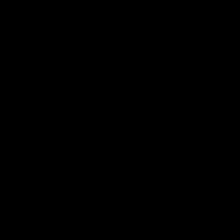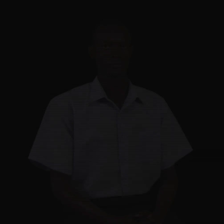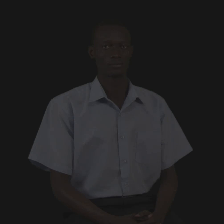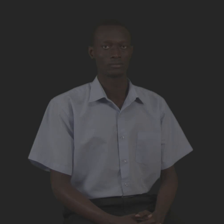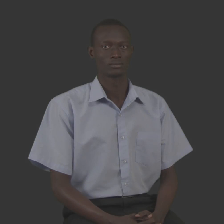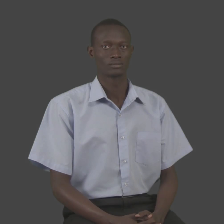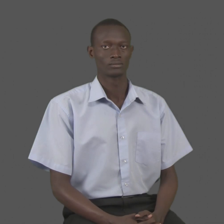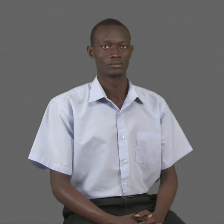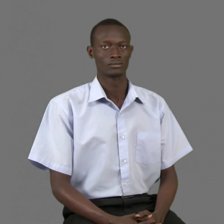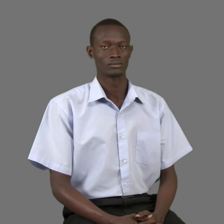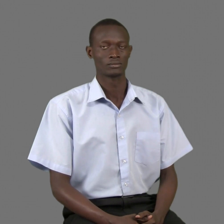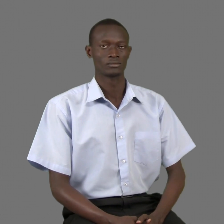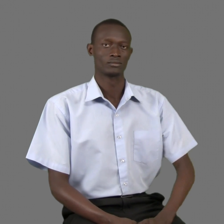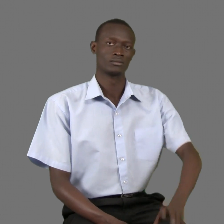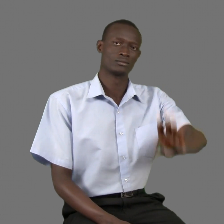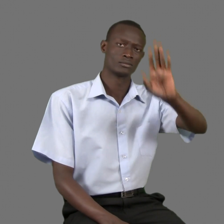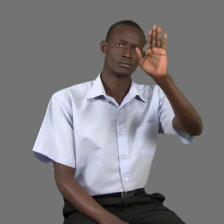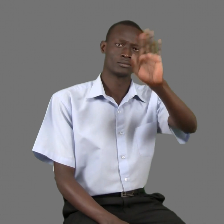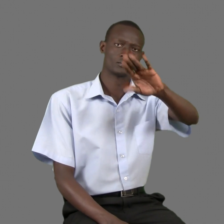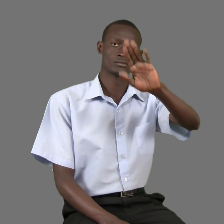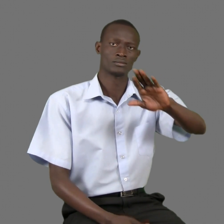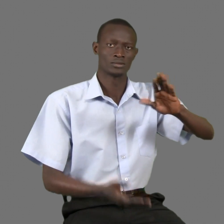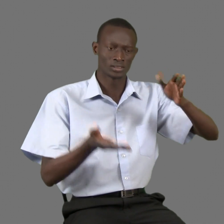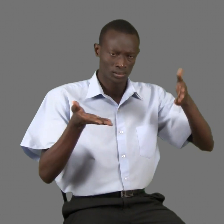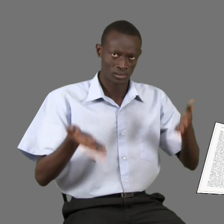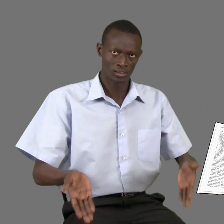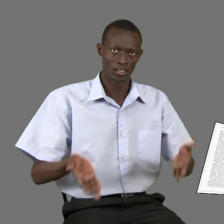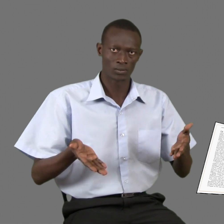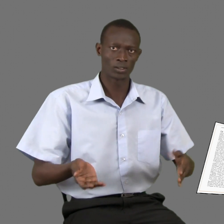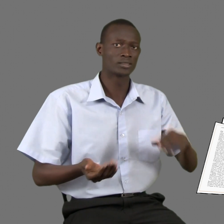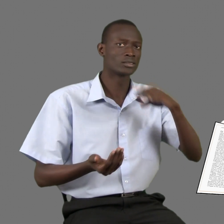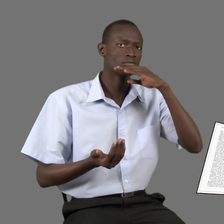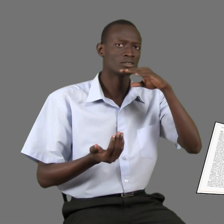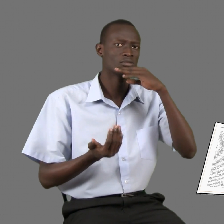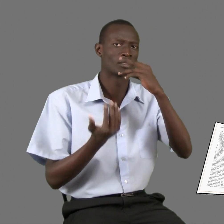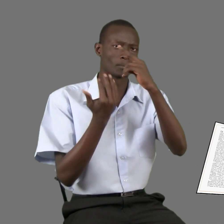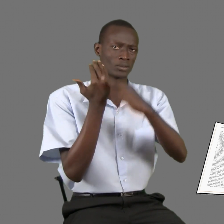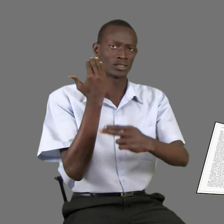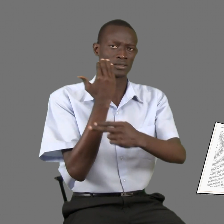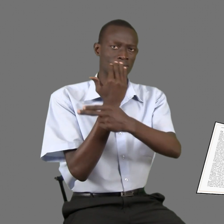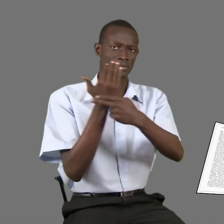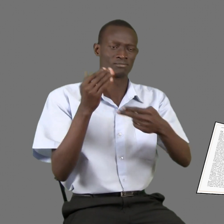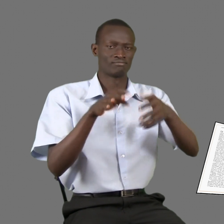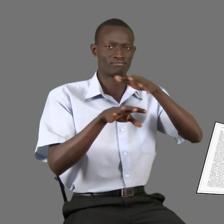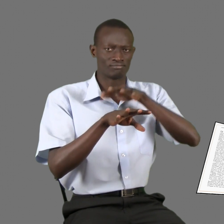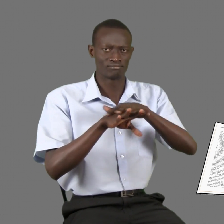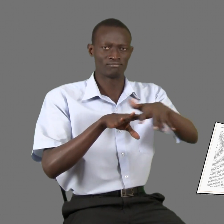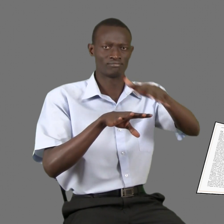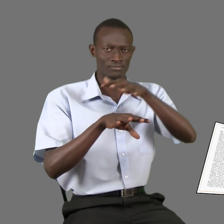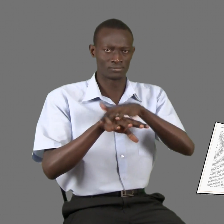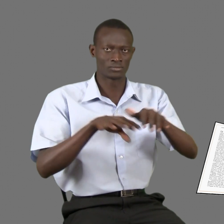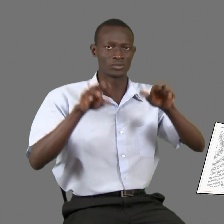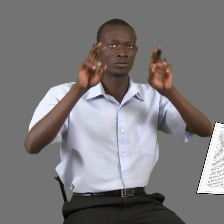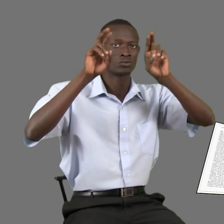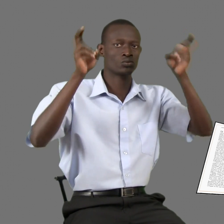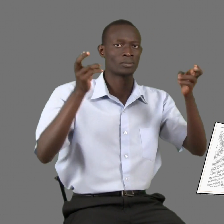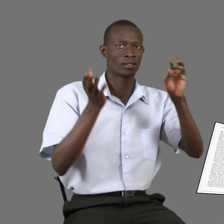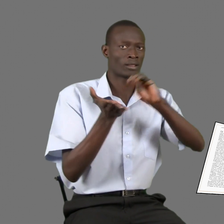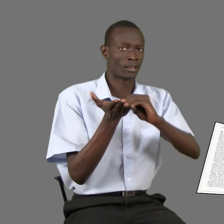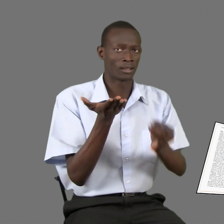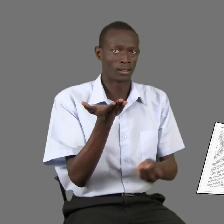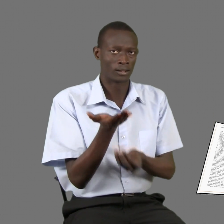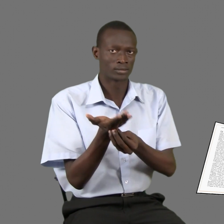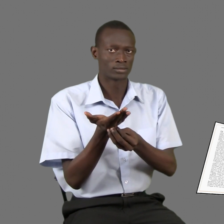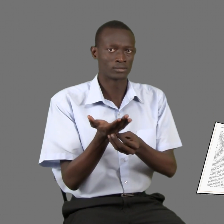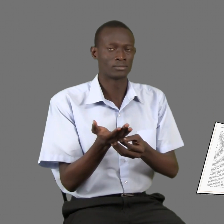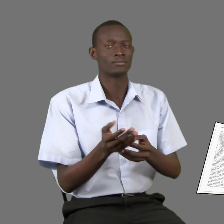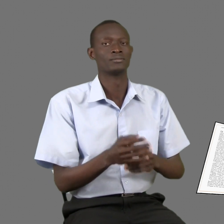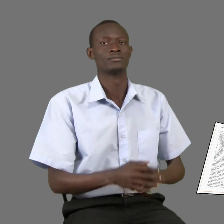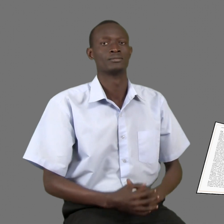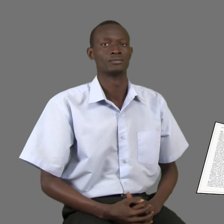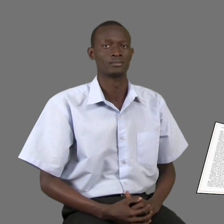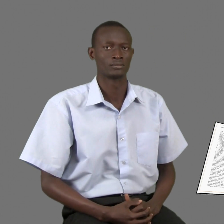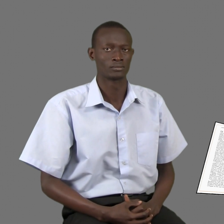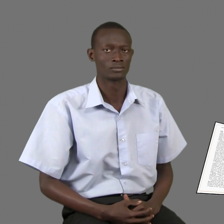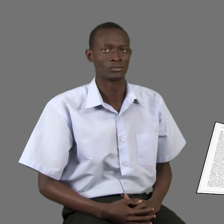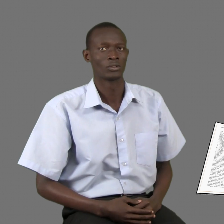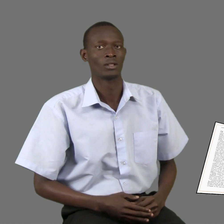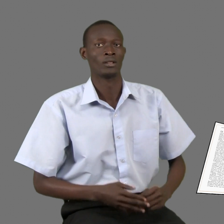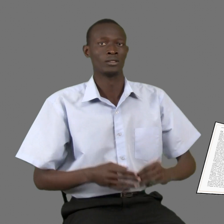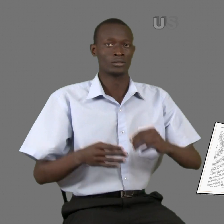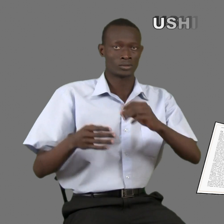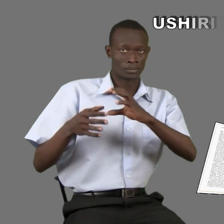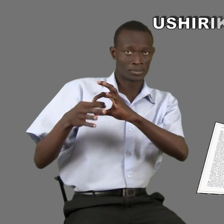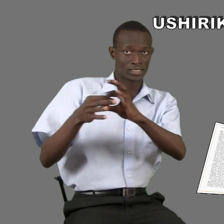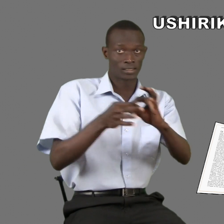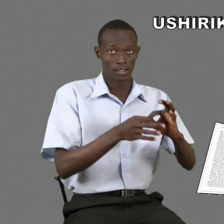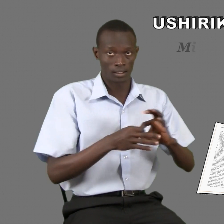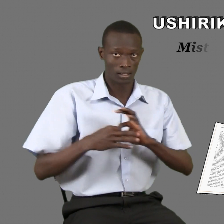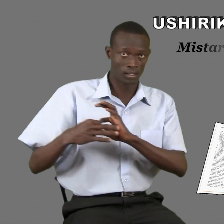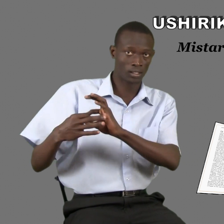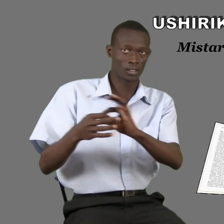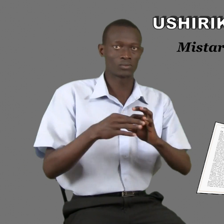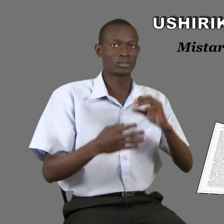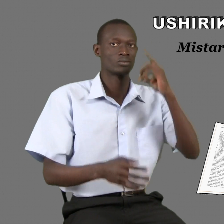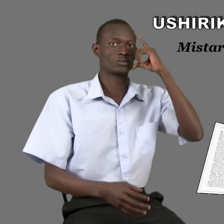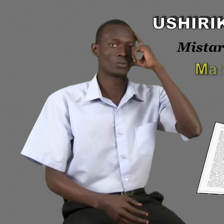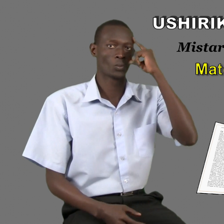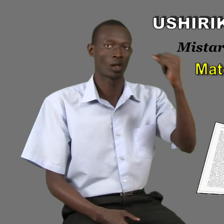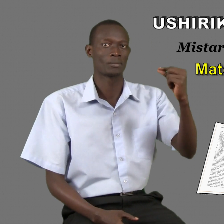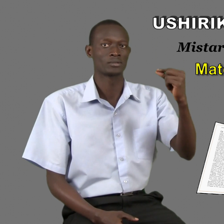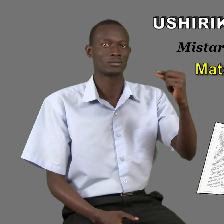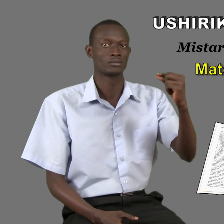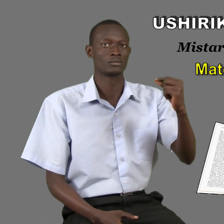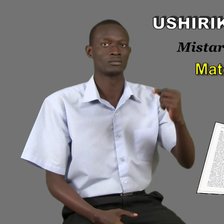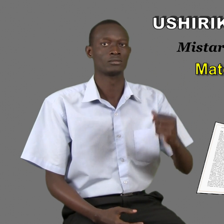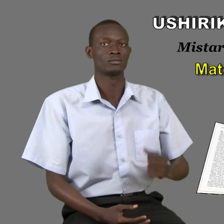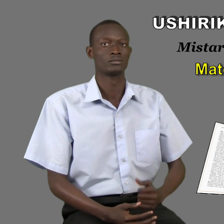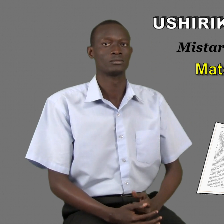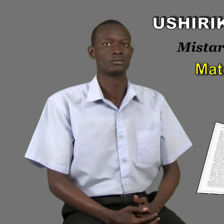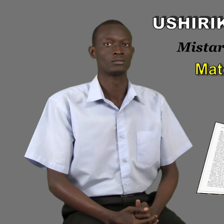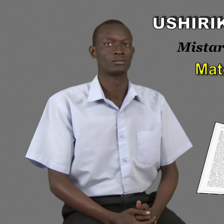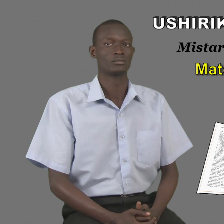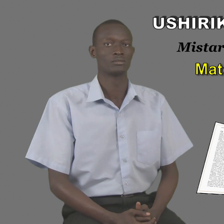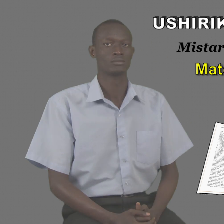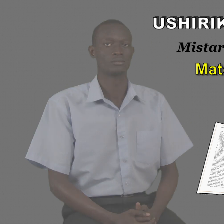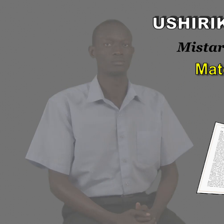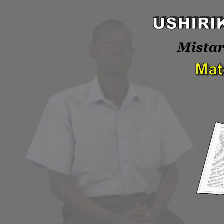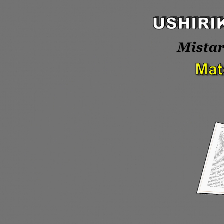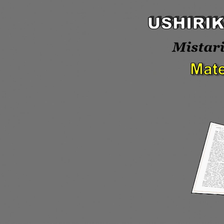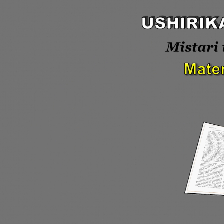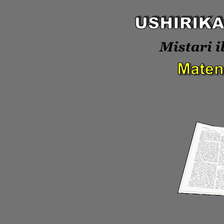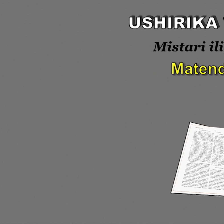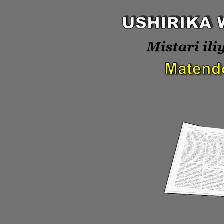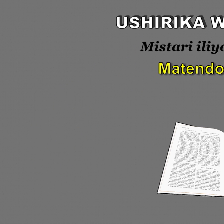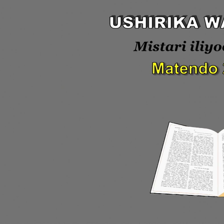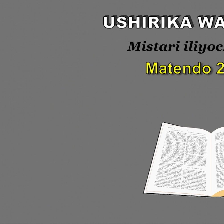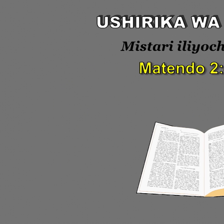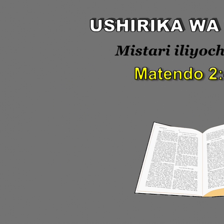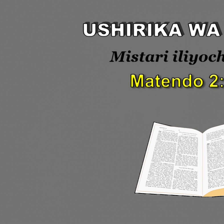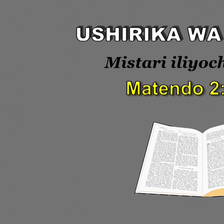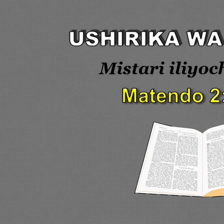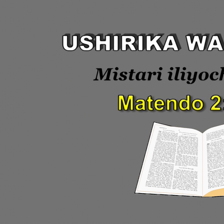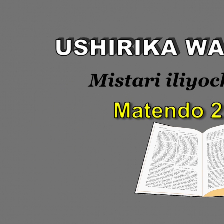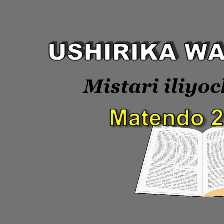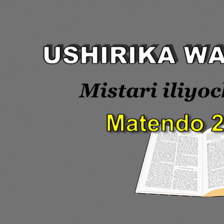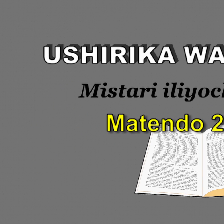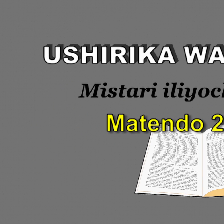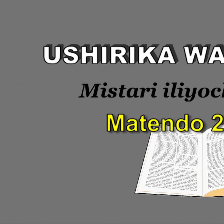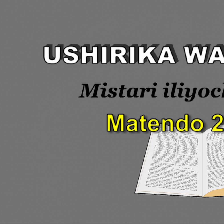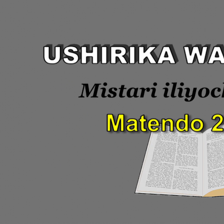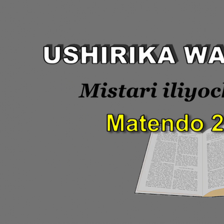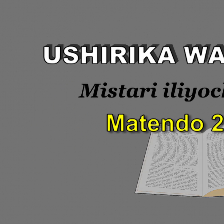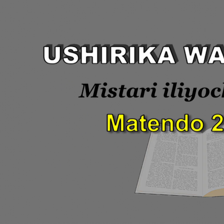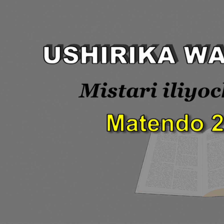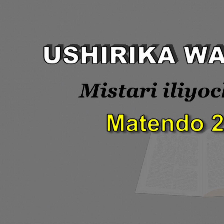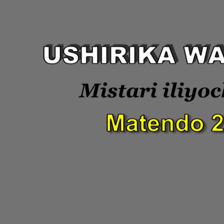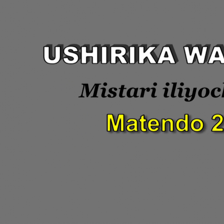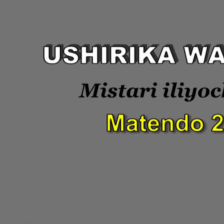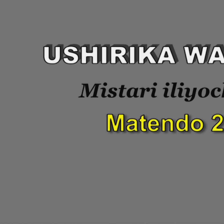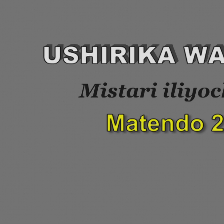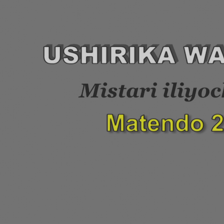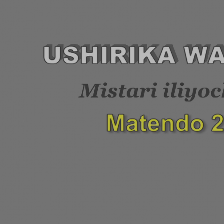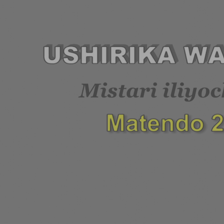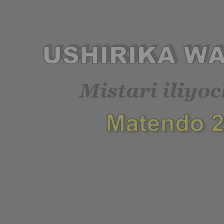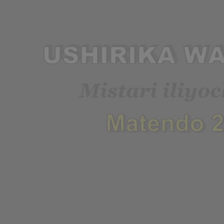The fellowship of the believers